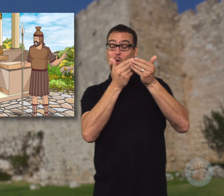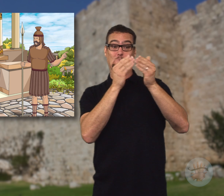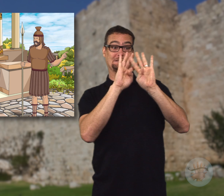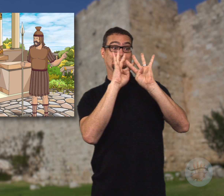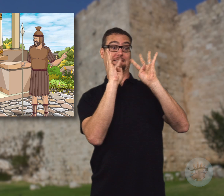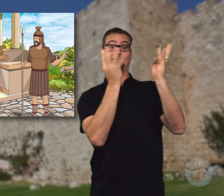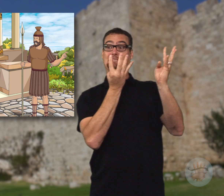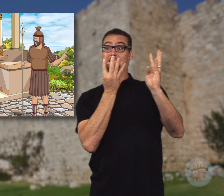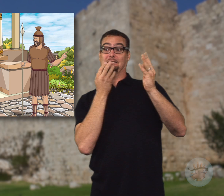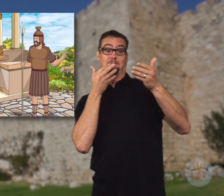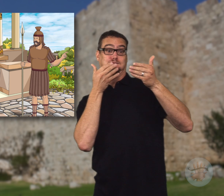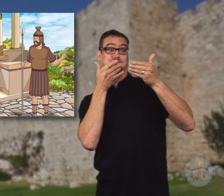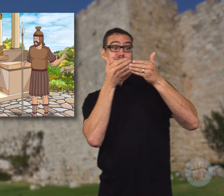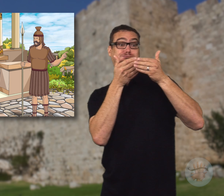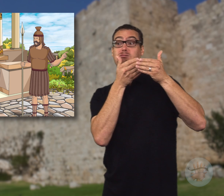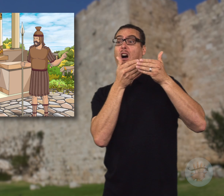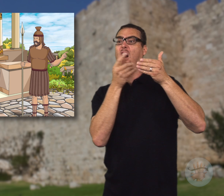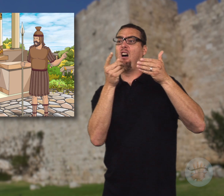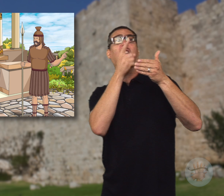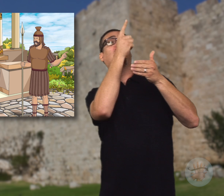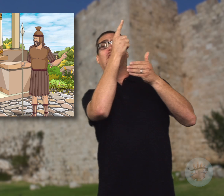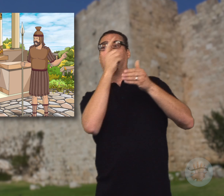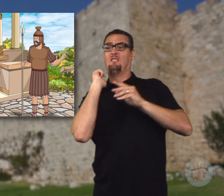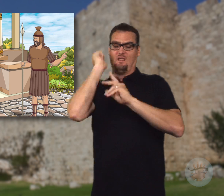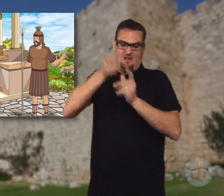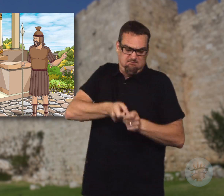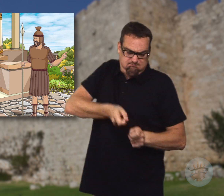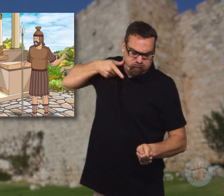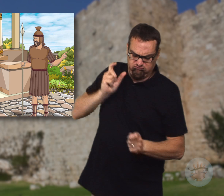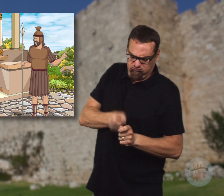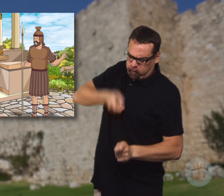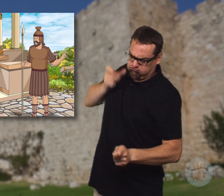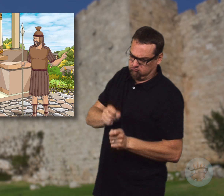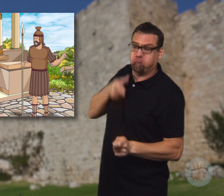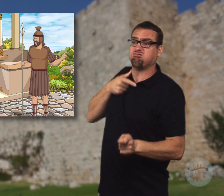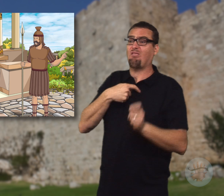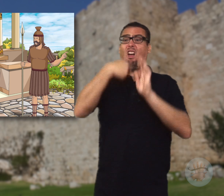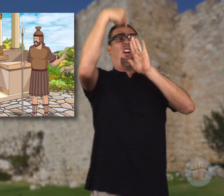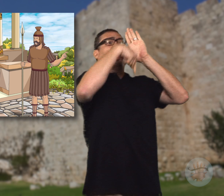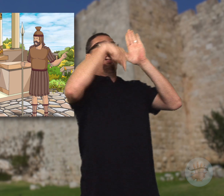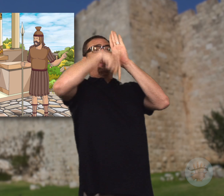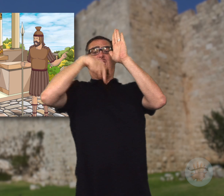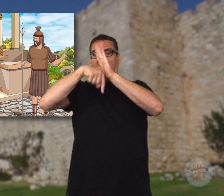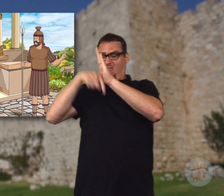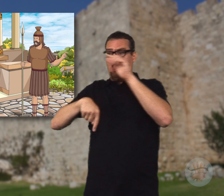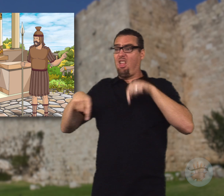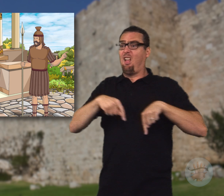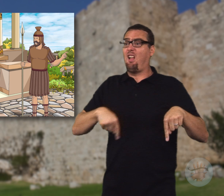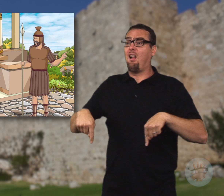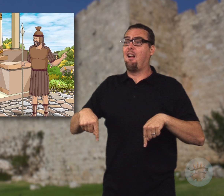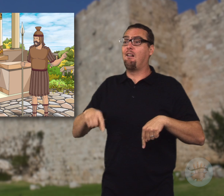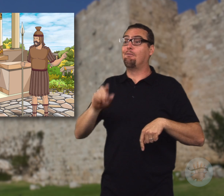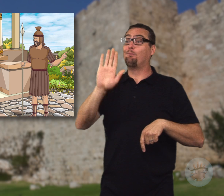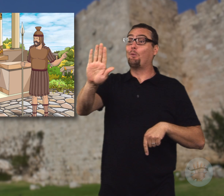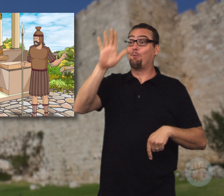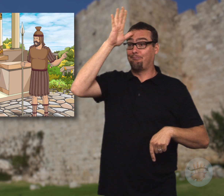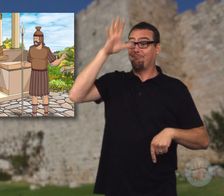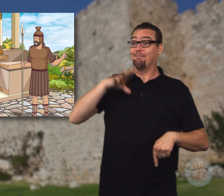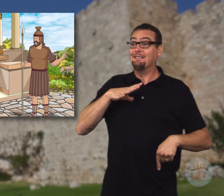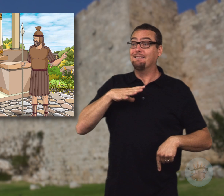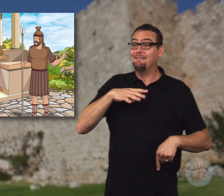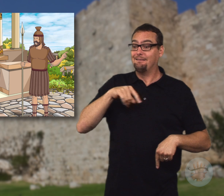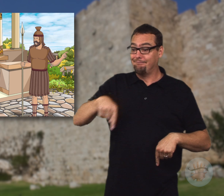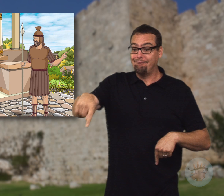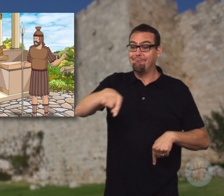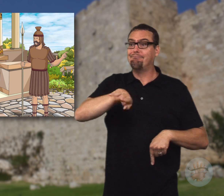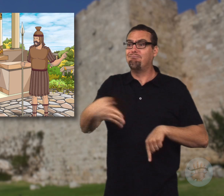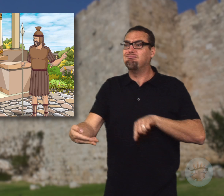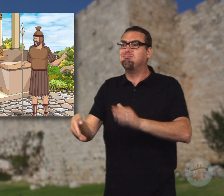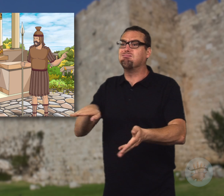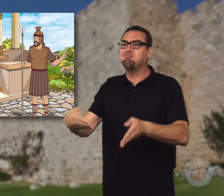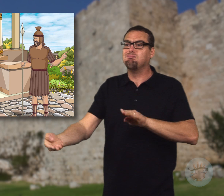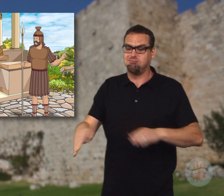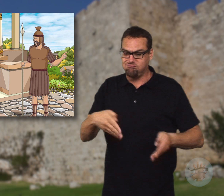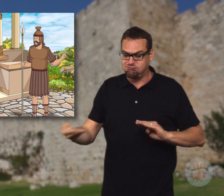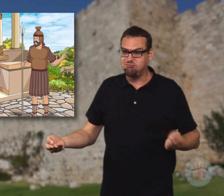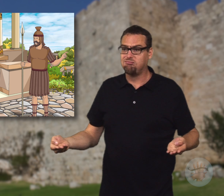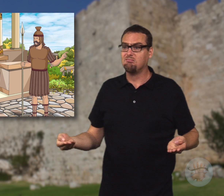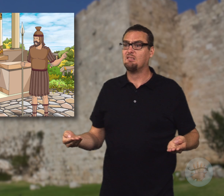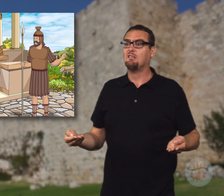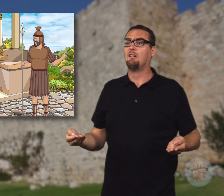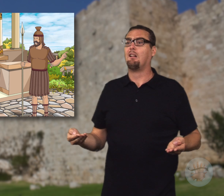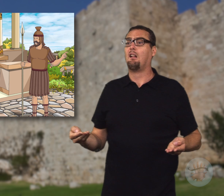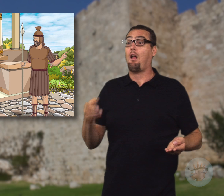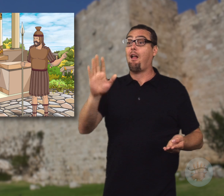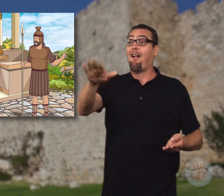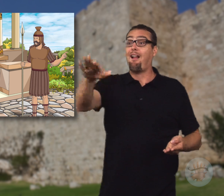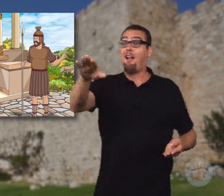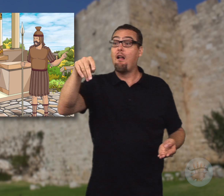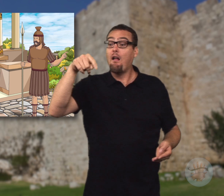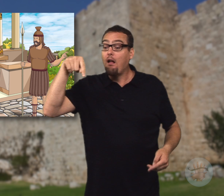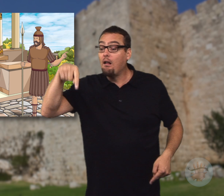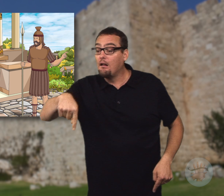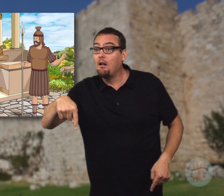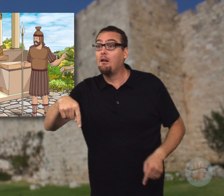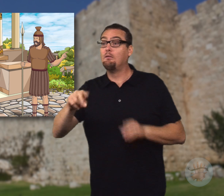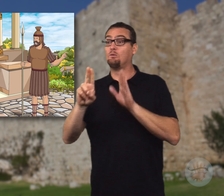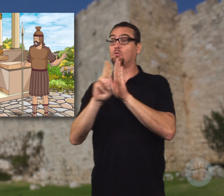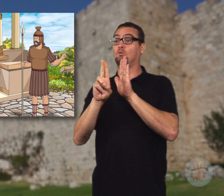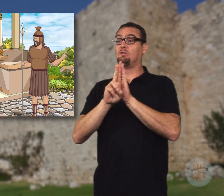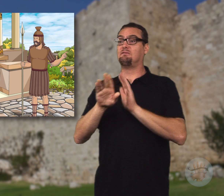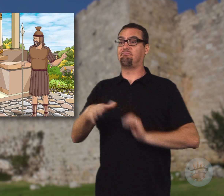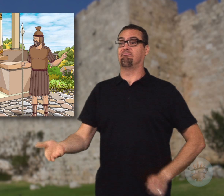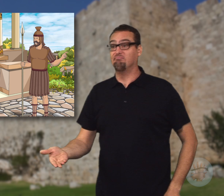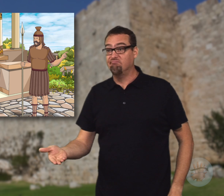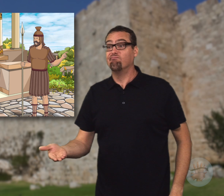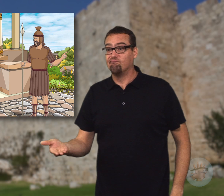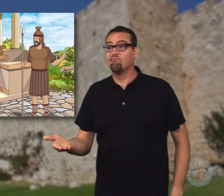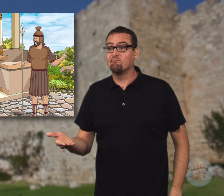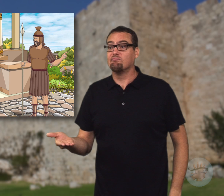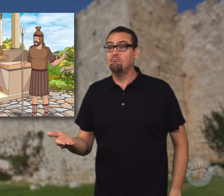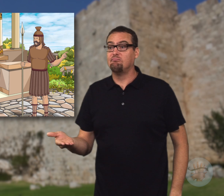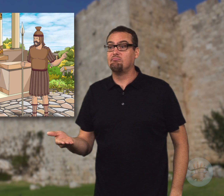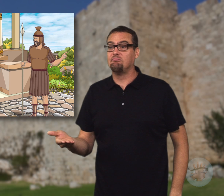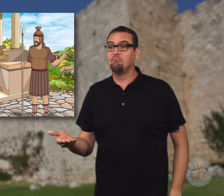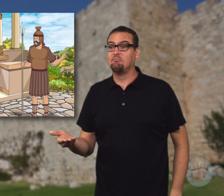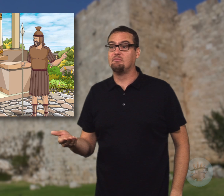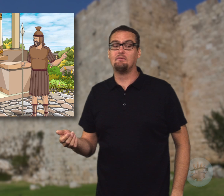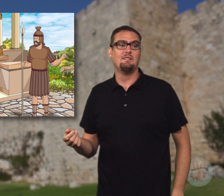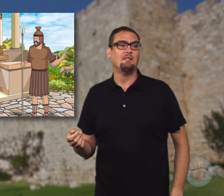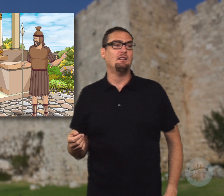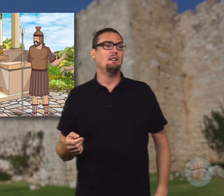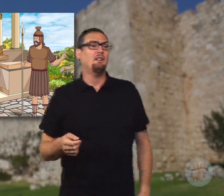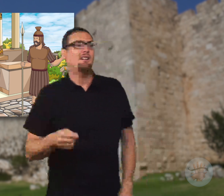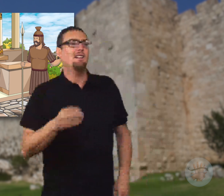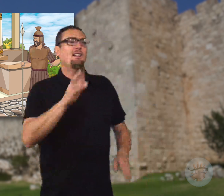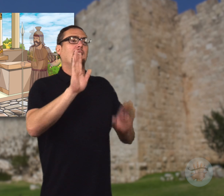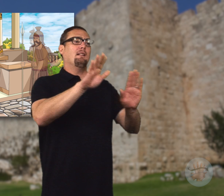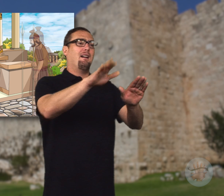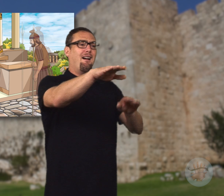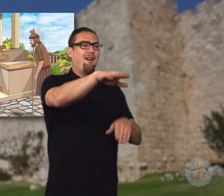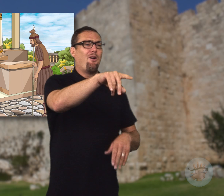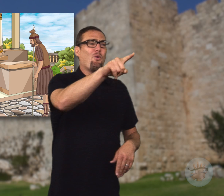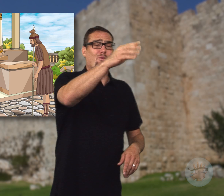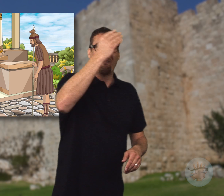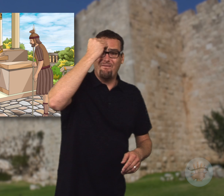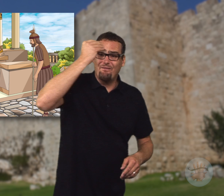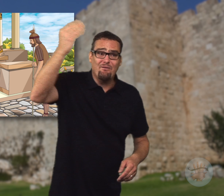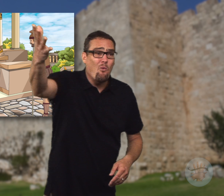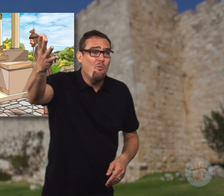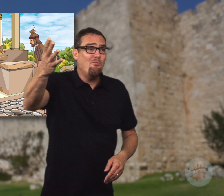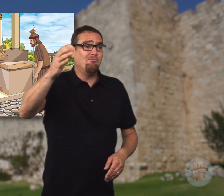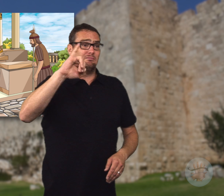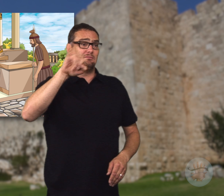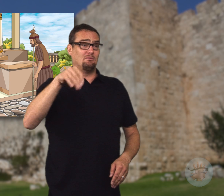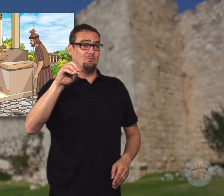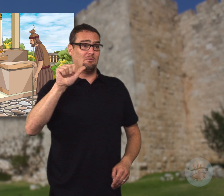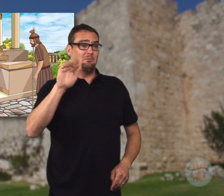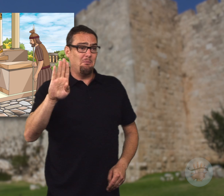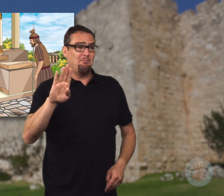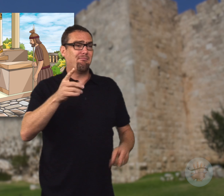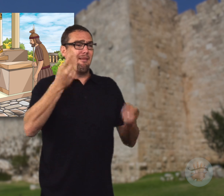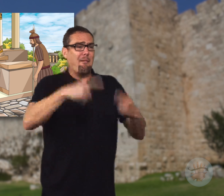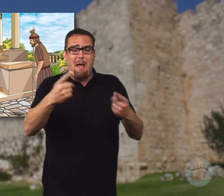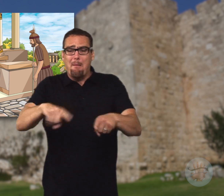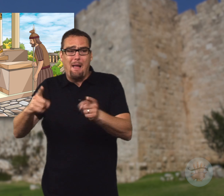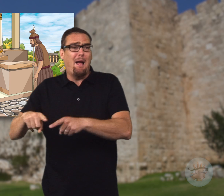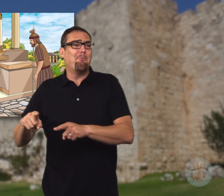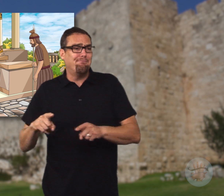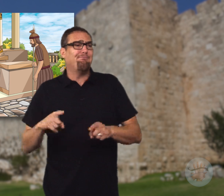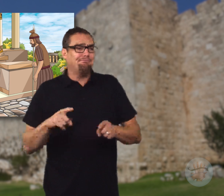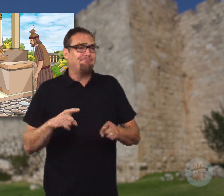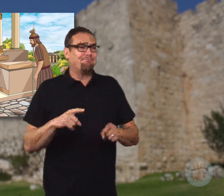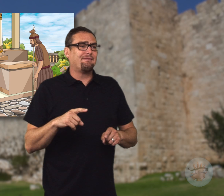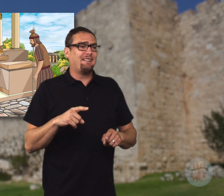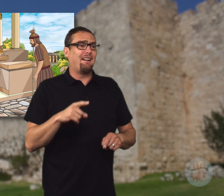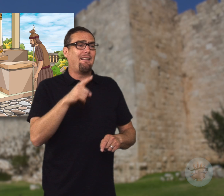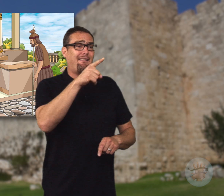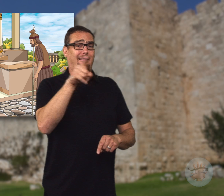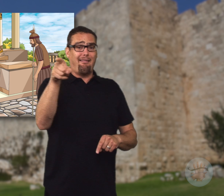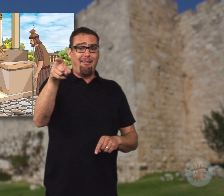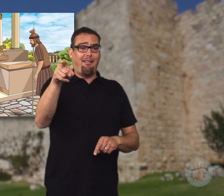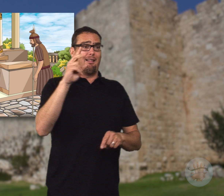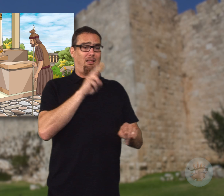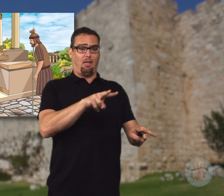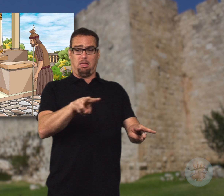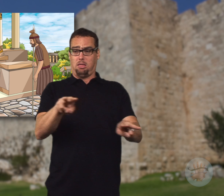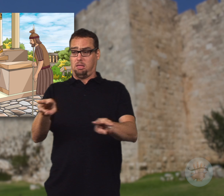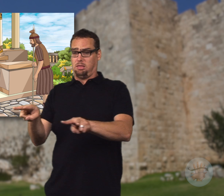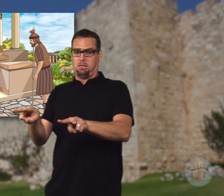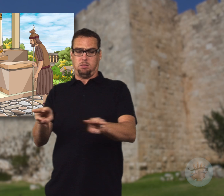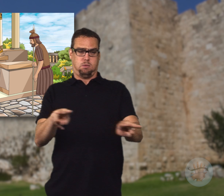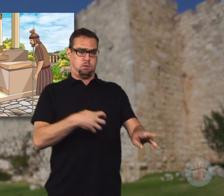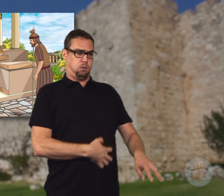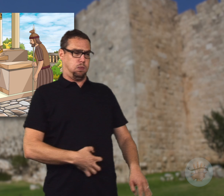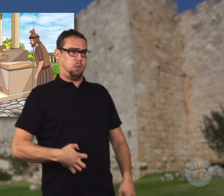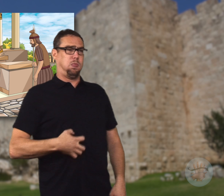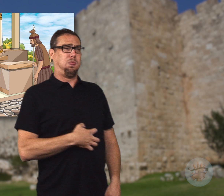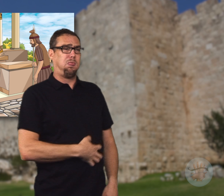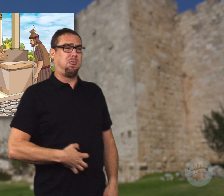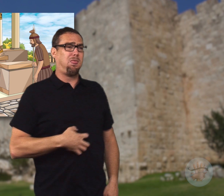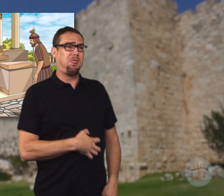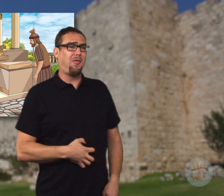Then the archers shot at your servants from the wall, and some of the king’s servants were killed. And your servant Uriah the Hittite is dead as well.”